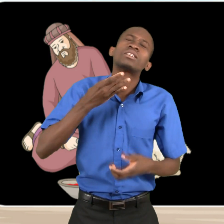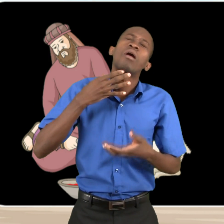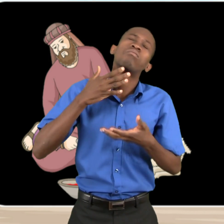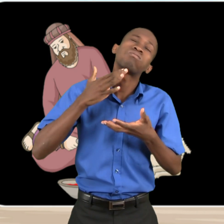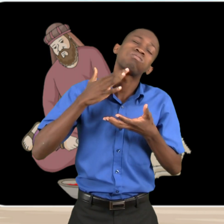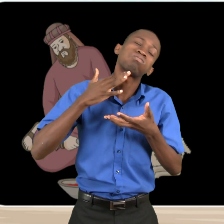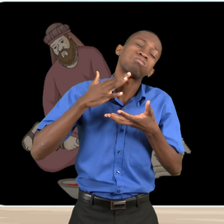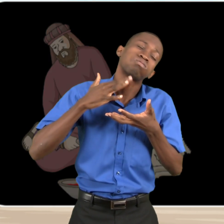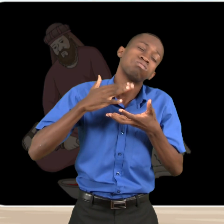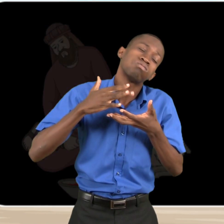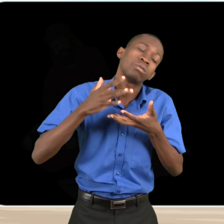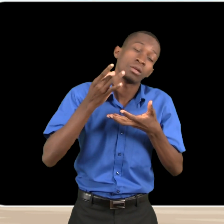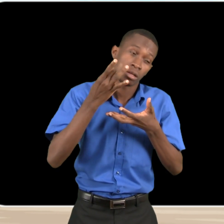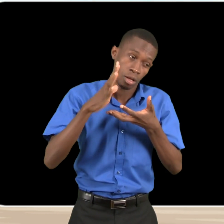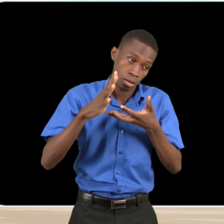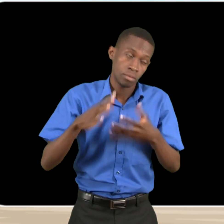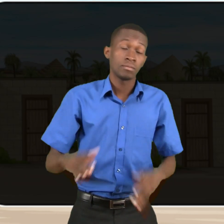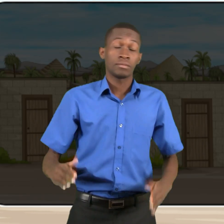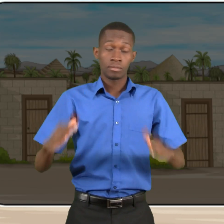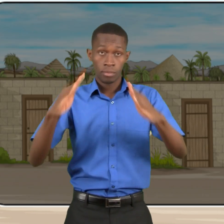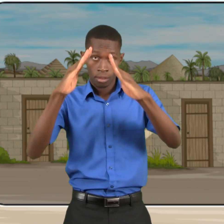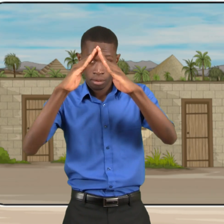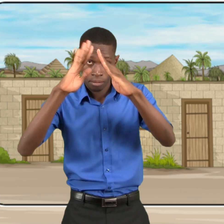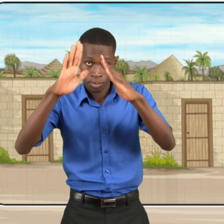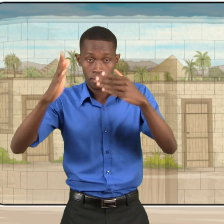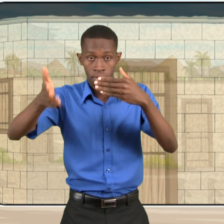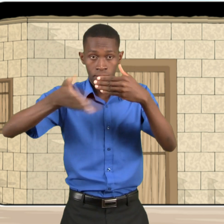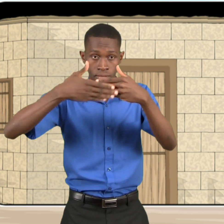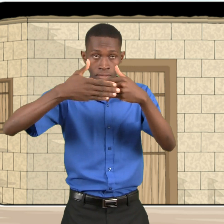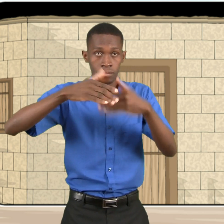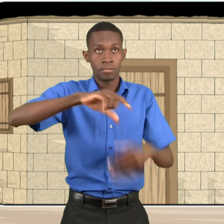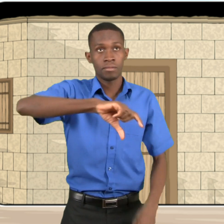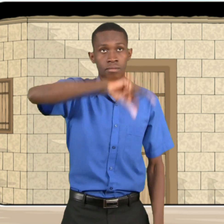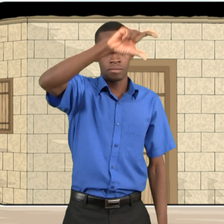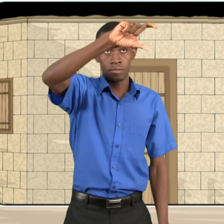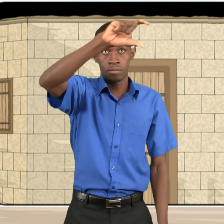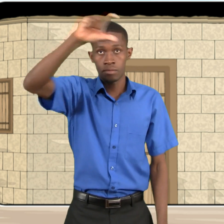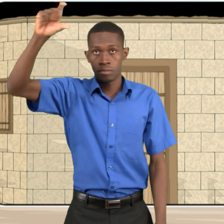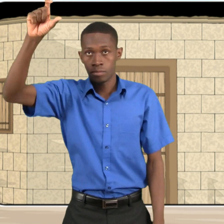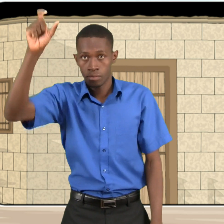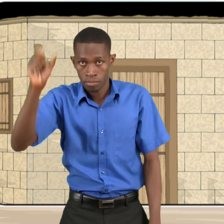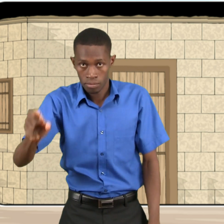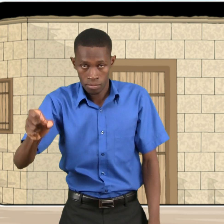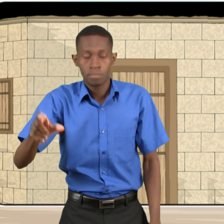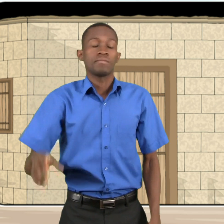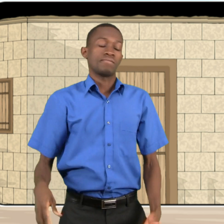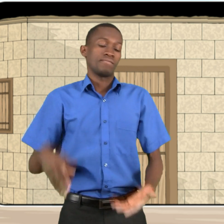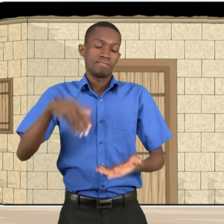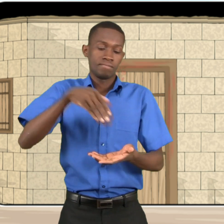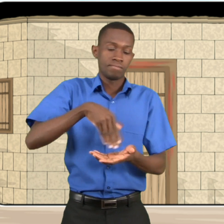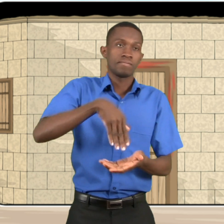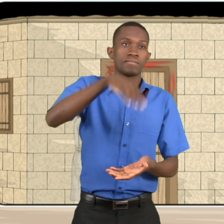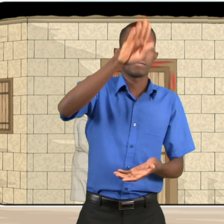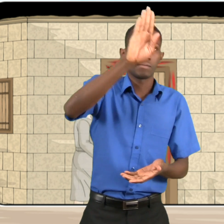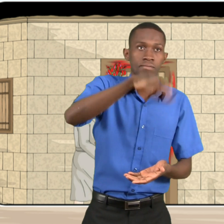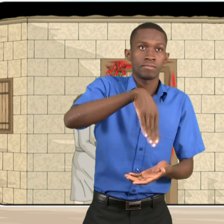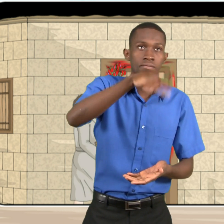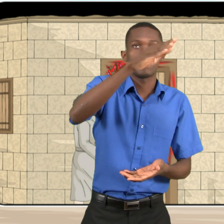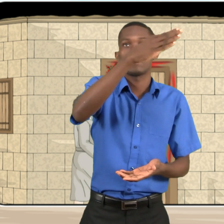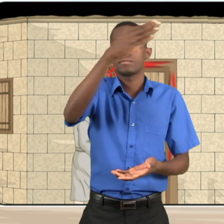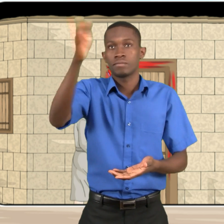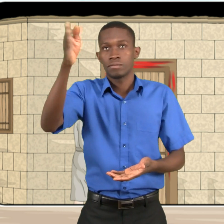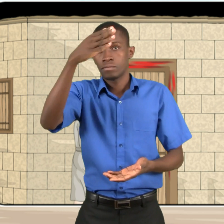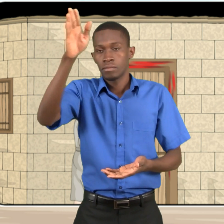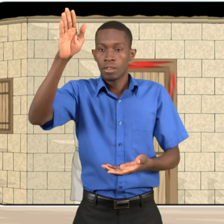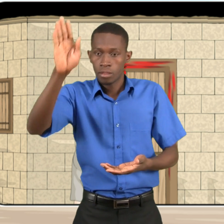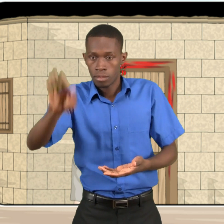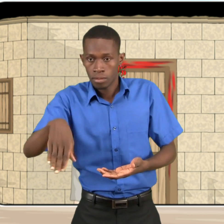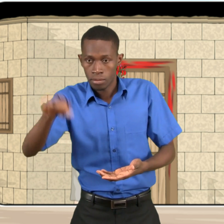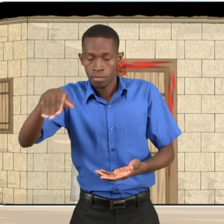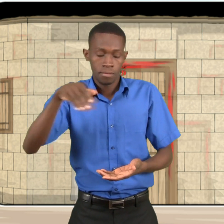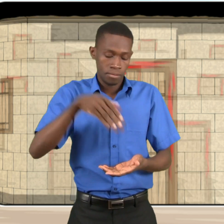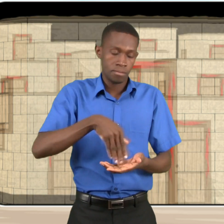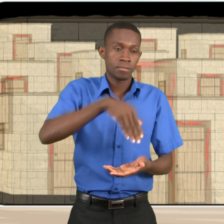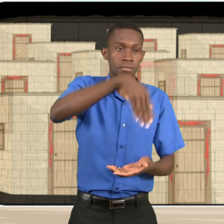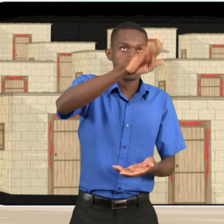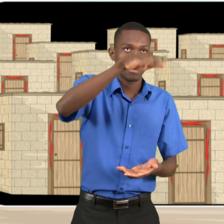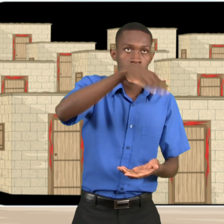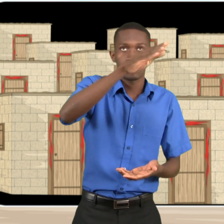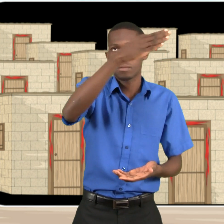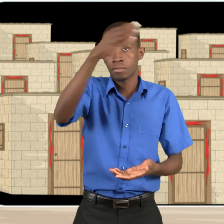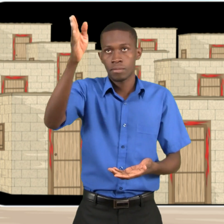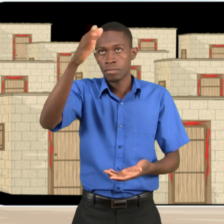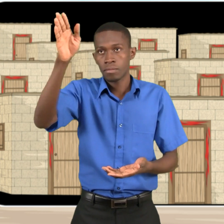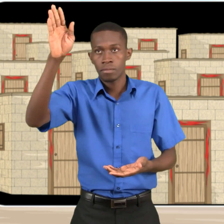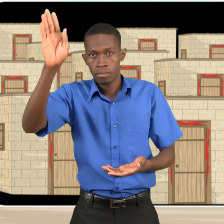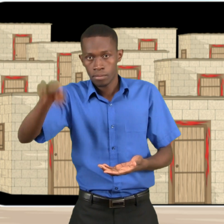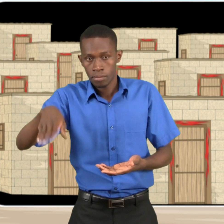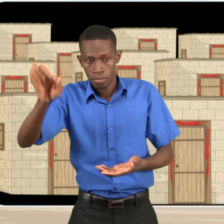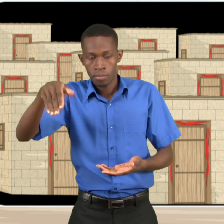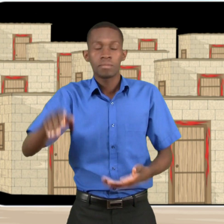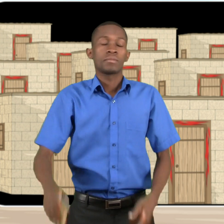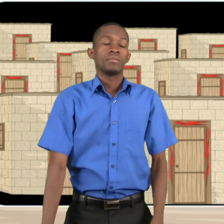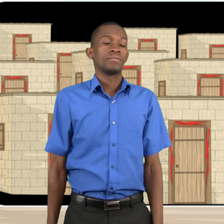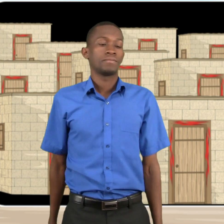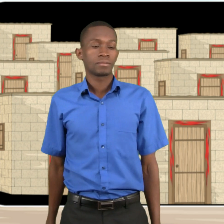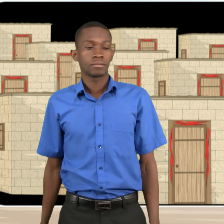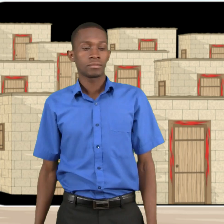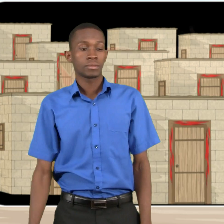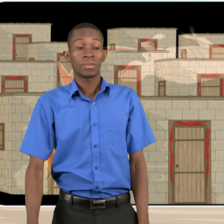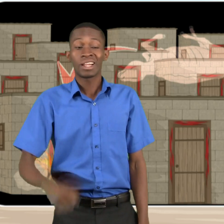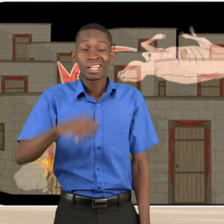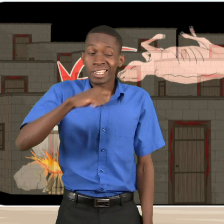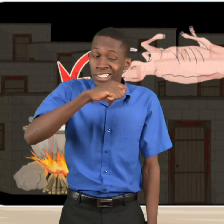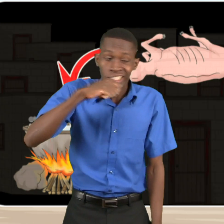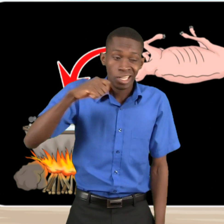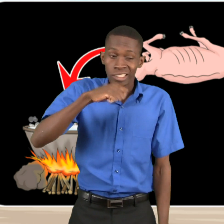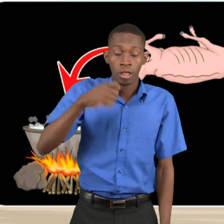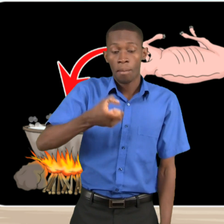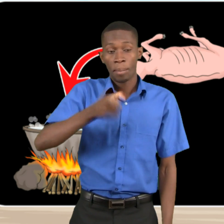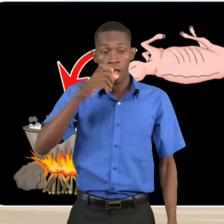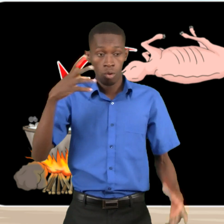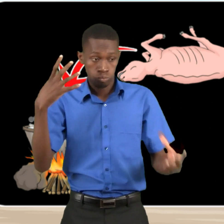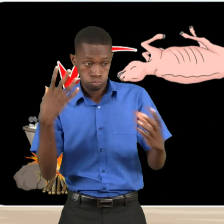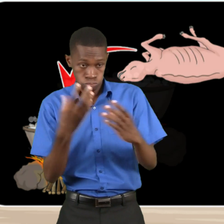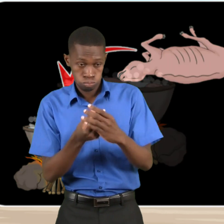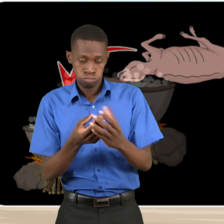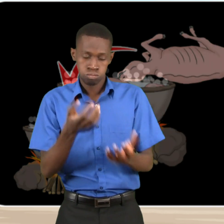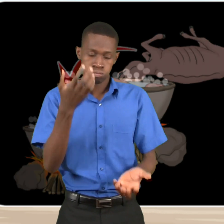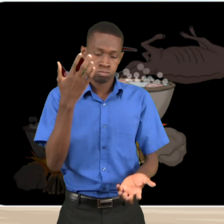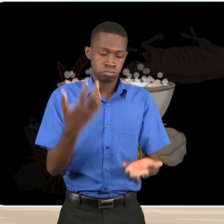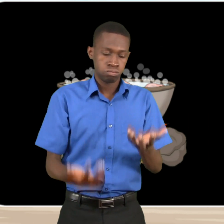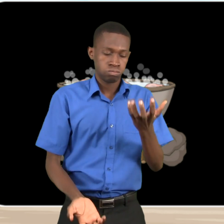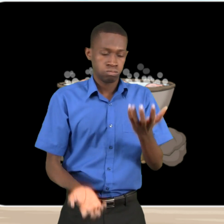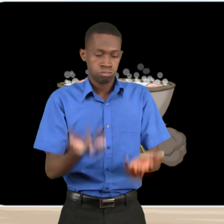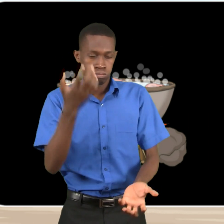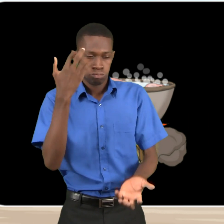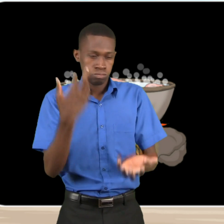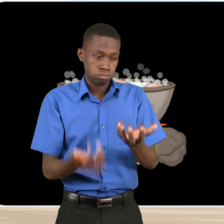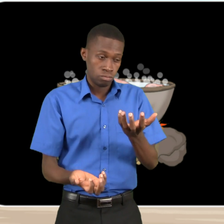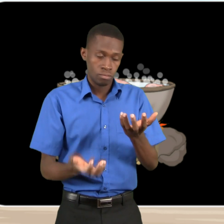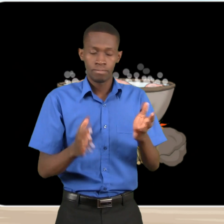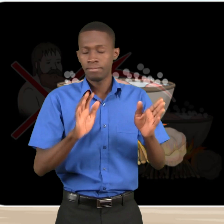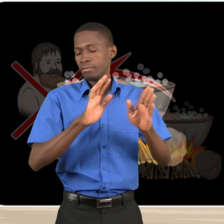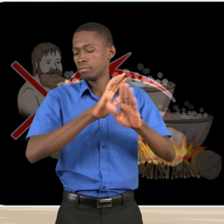They are to take some of the blood and put it on the sides and tops of the doorframes of the houses where they eat the lambs. They are to eat the meat that night, roasted over the fire, along with unleavened bread and bitter herbs.